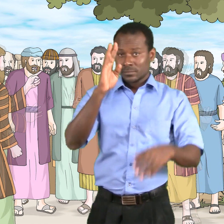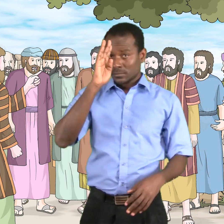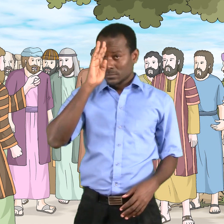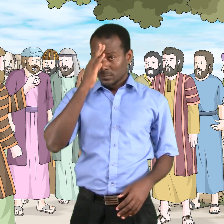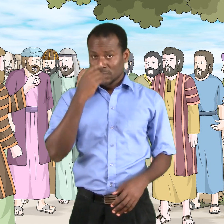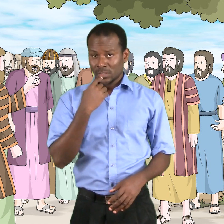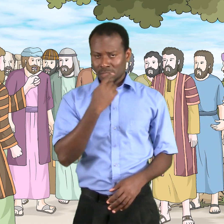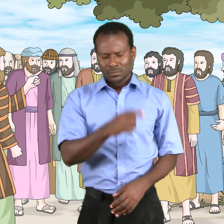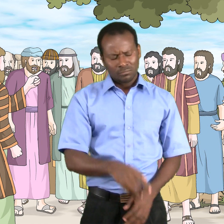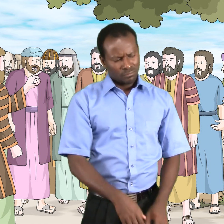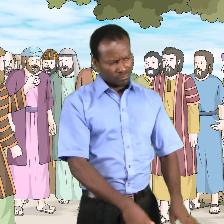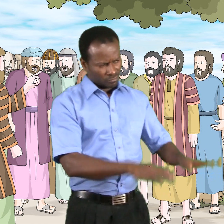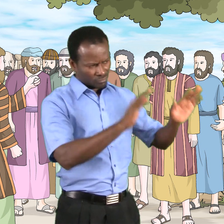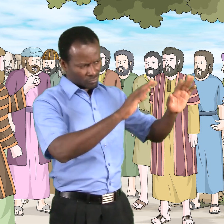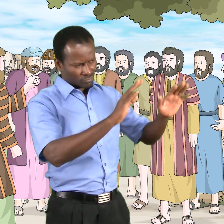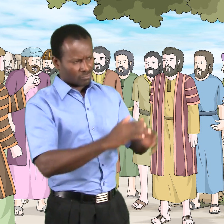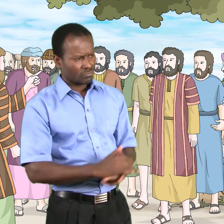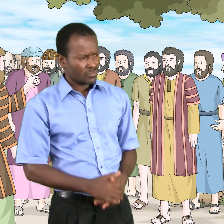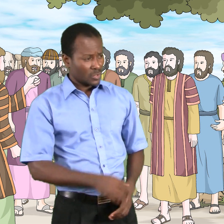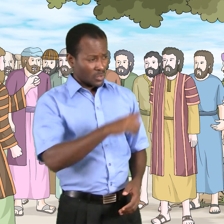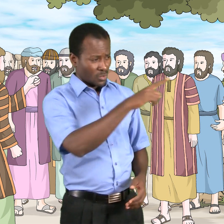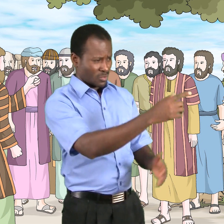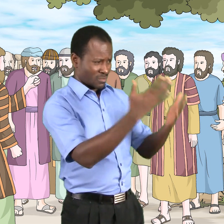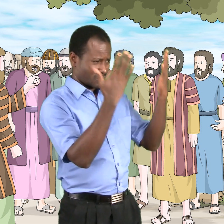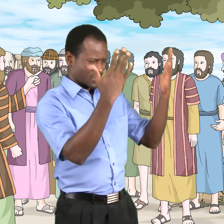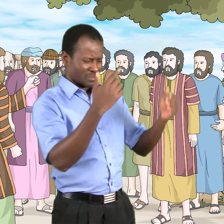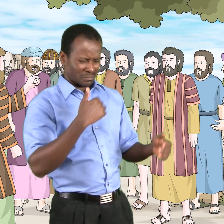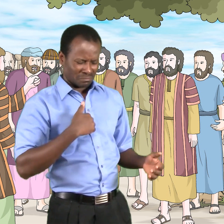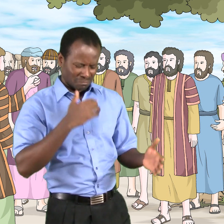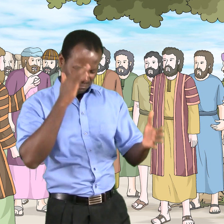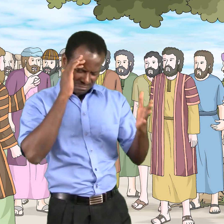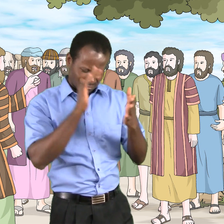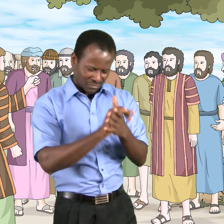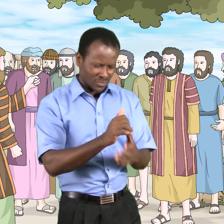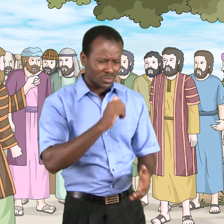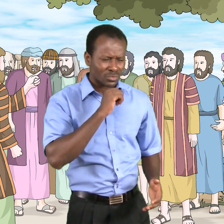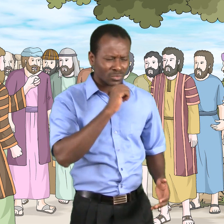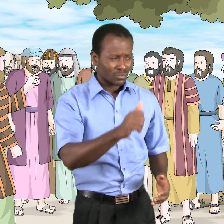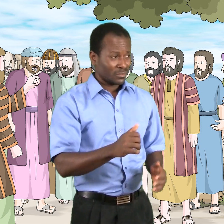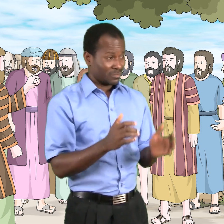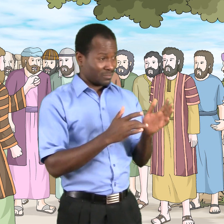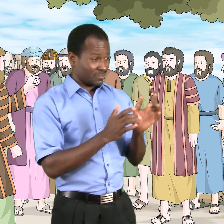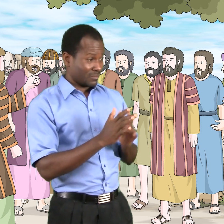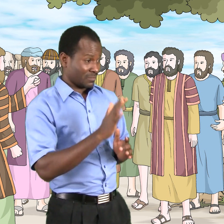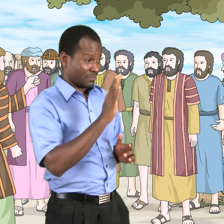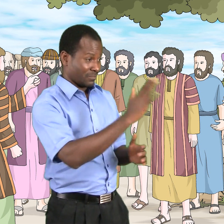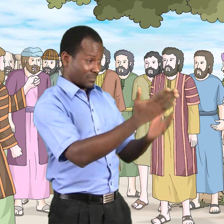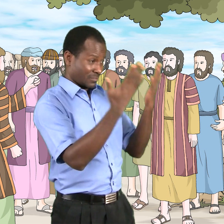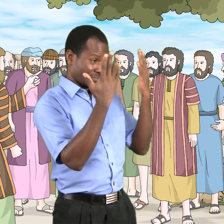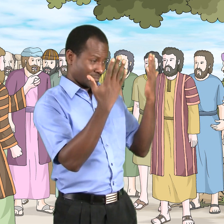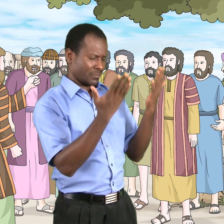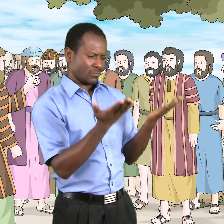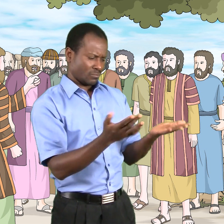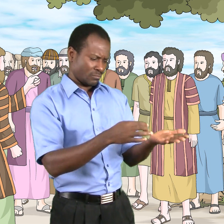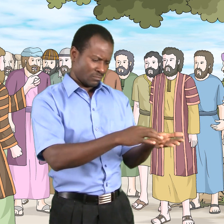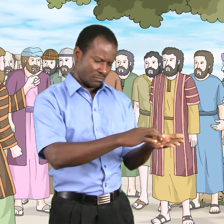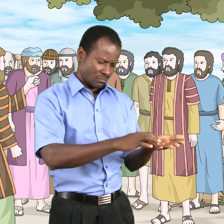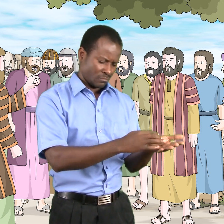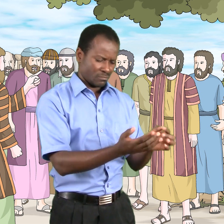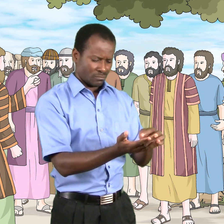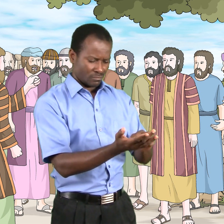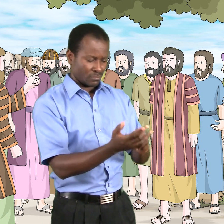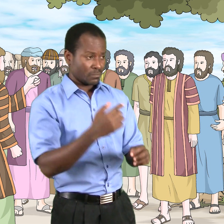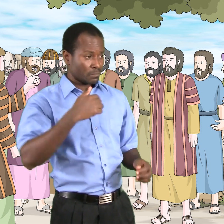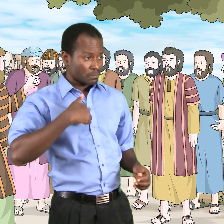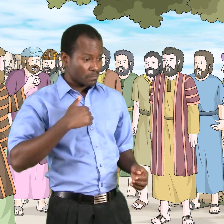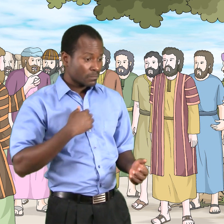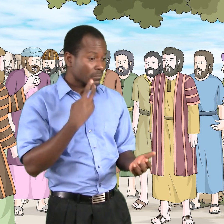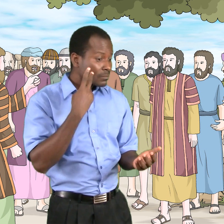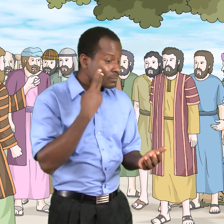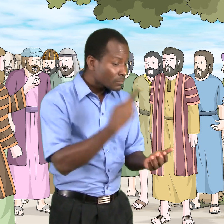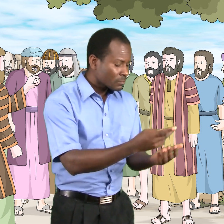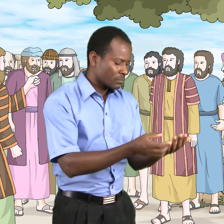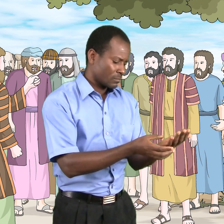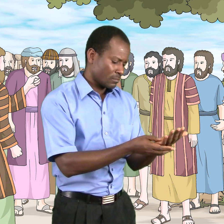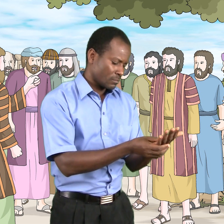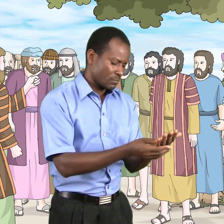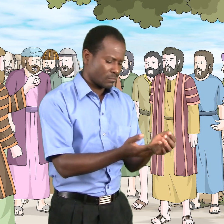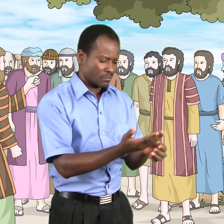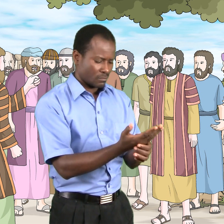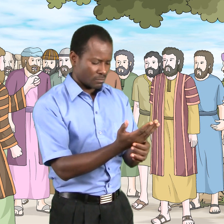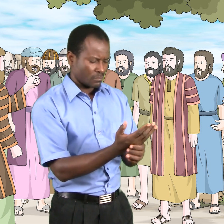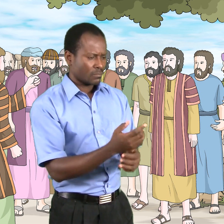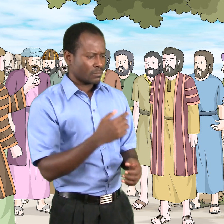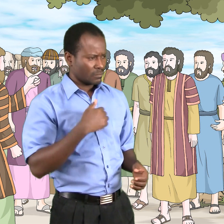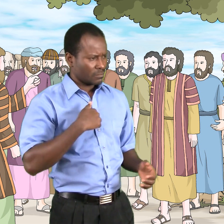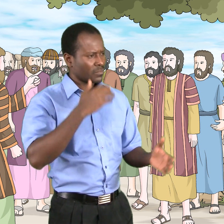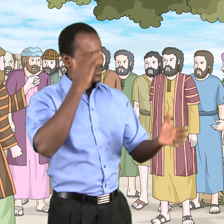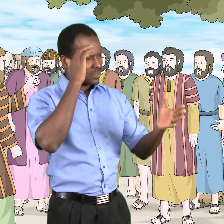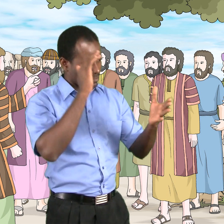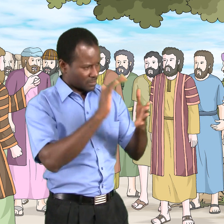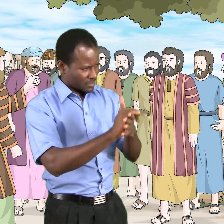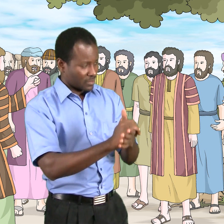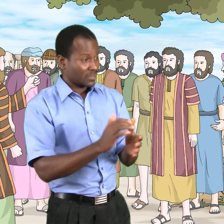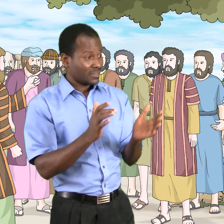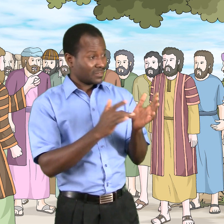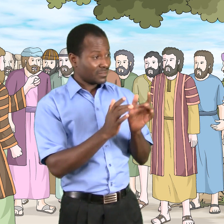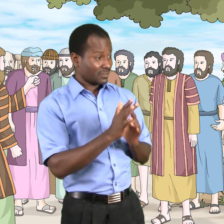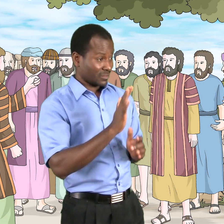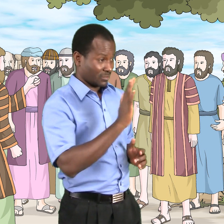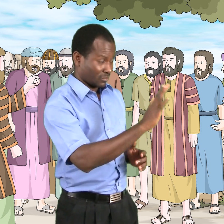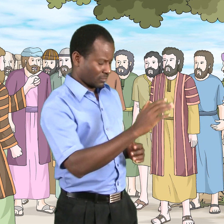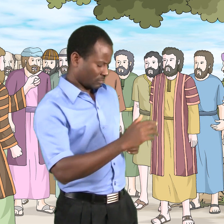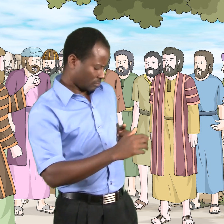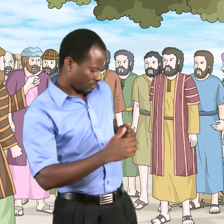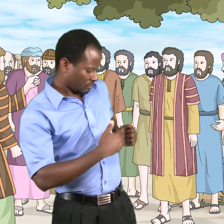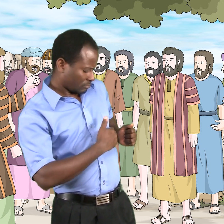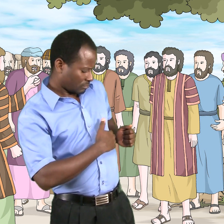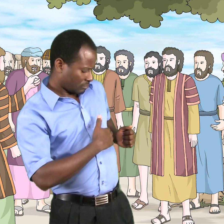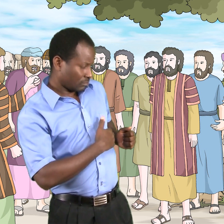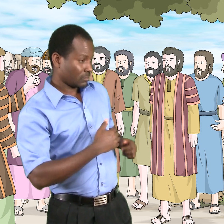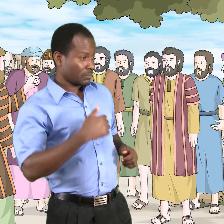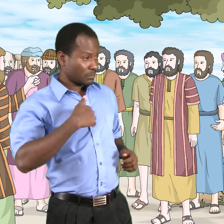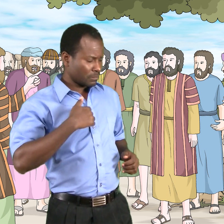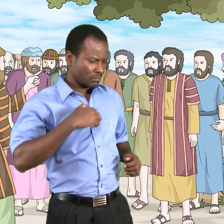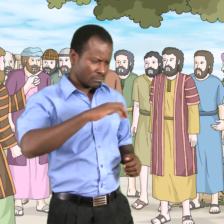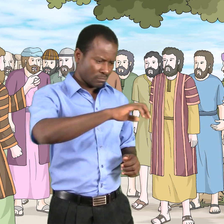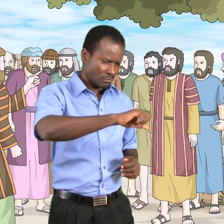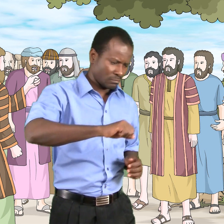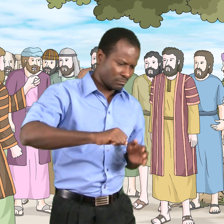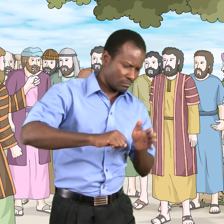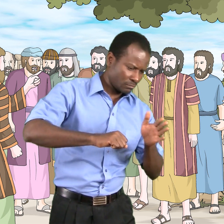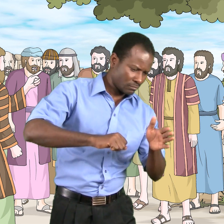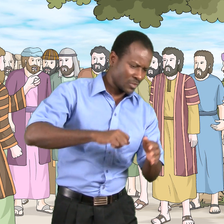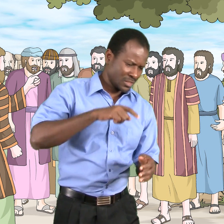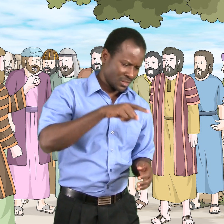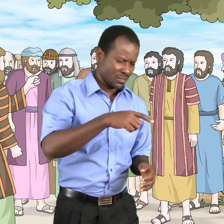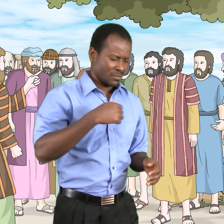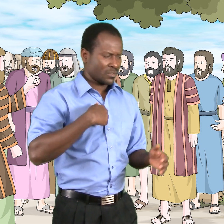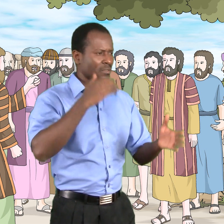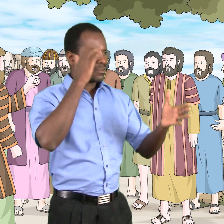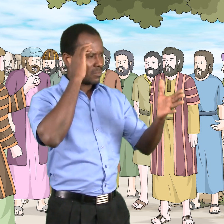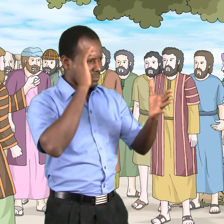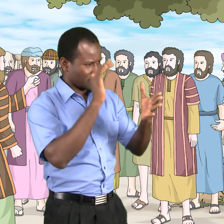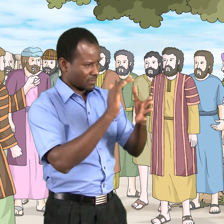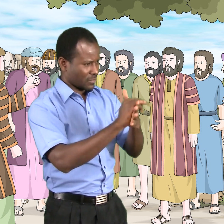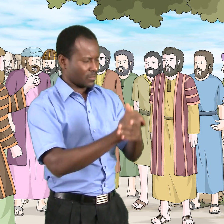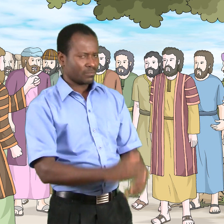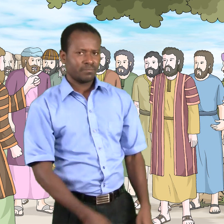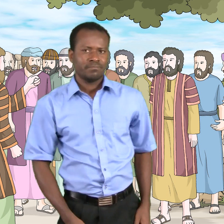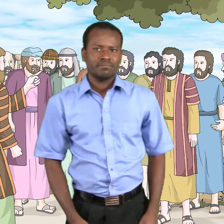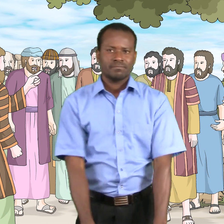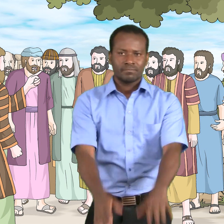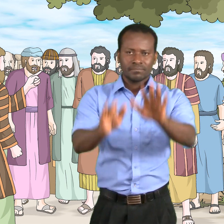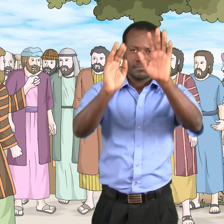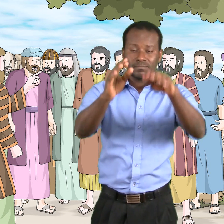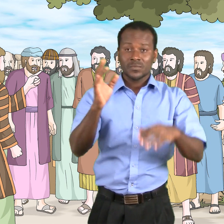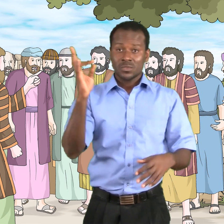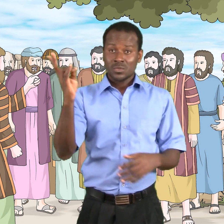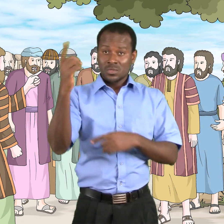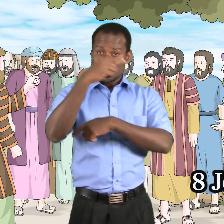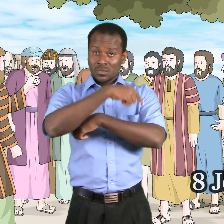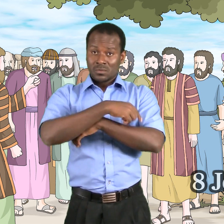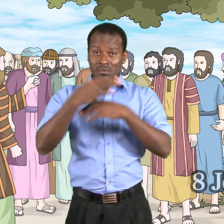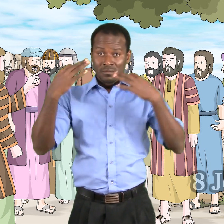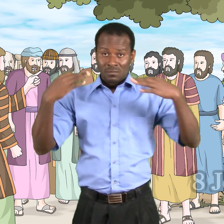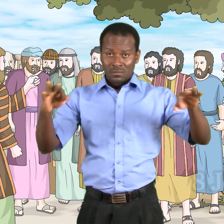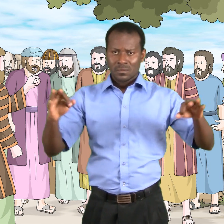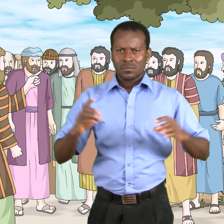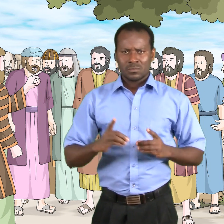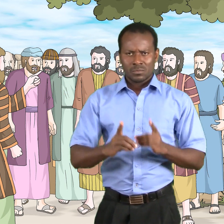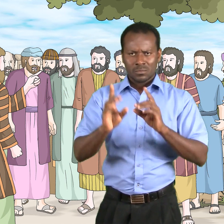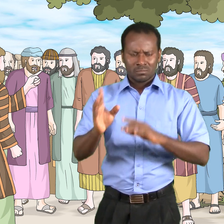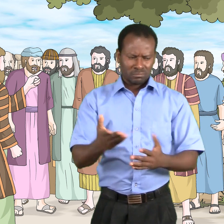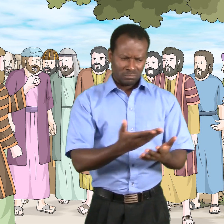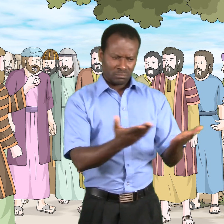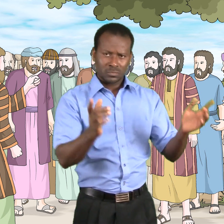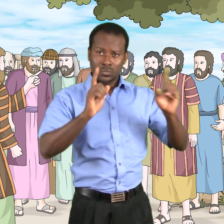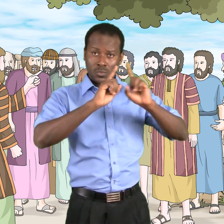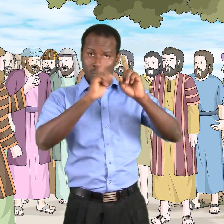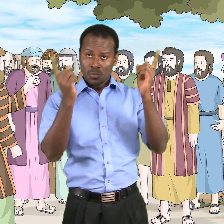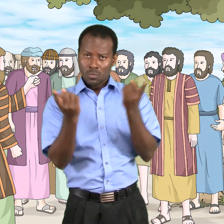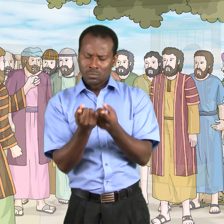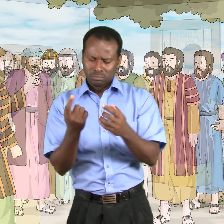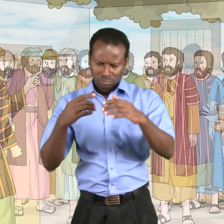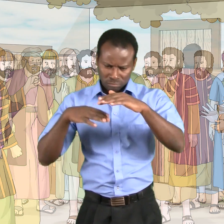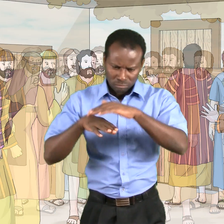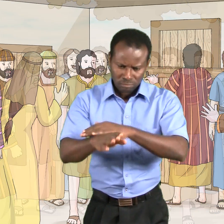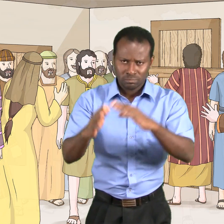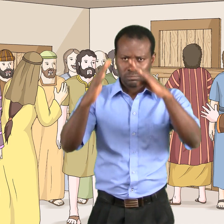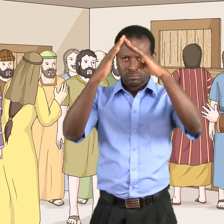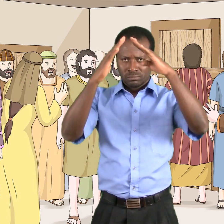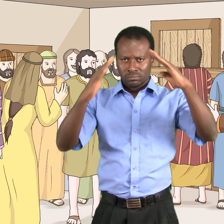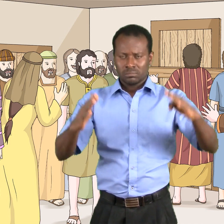But he replied, “Unless I see the nail marks in His hands, and put my finger where the nails have been, and put my hand into His side, I will never believe.”